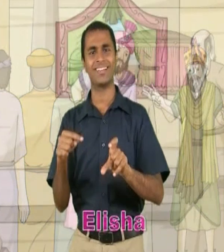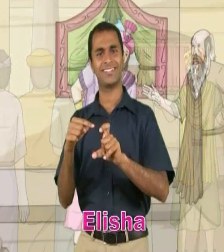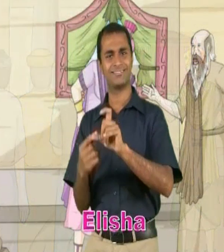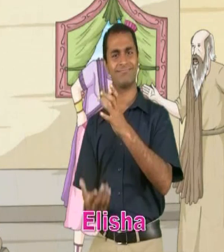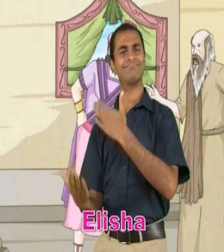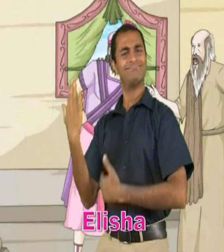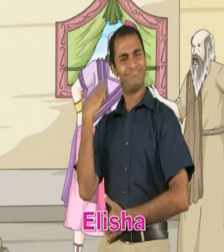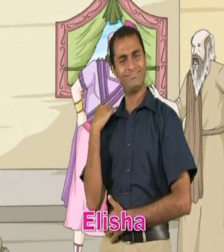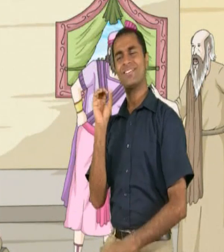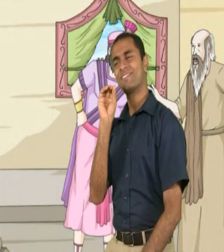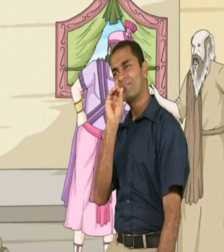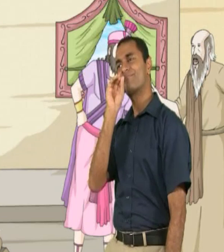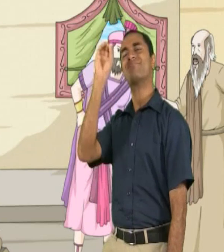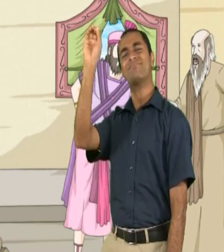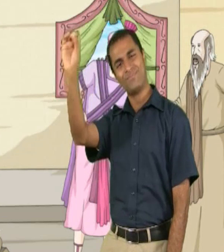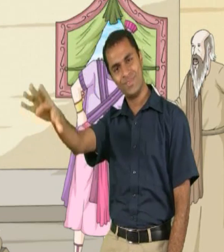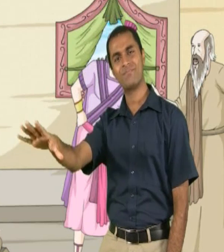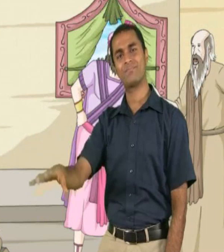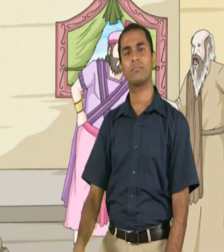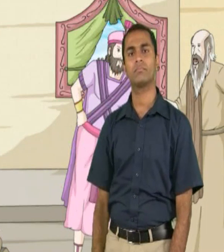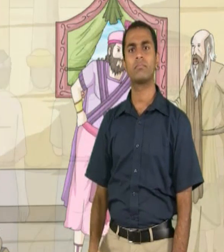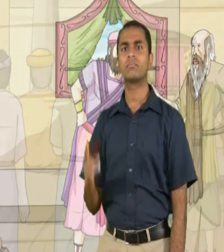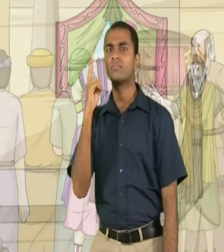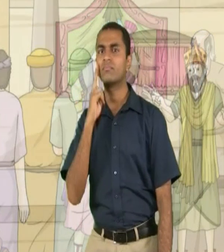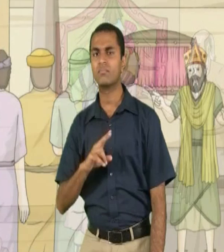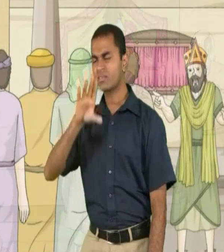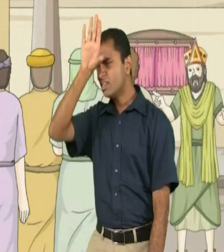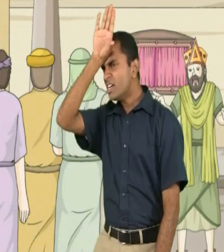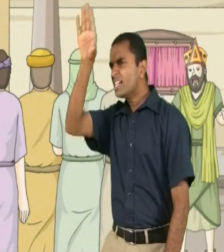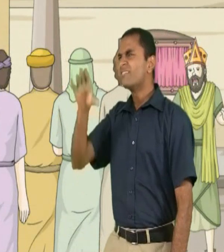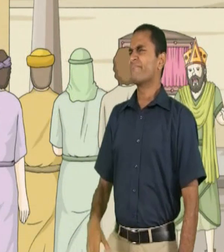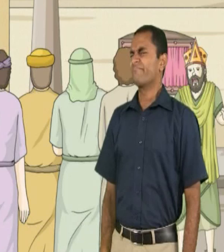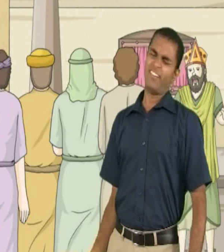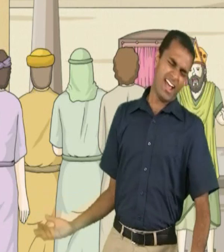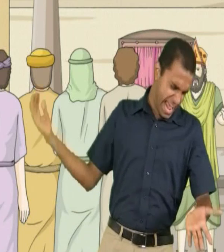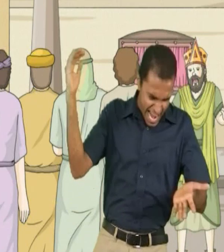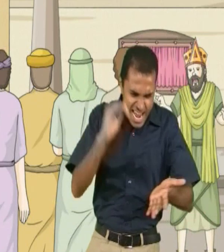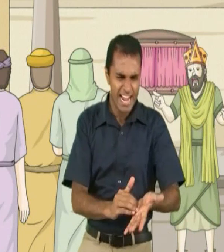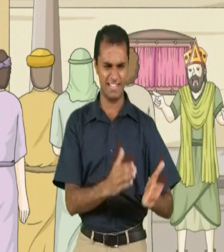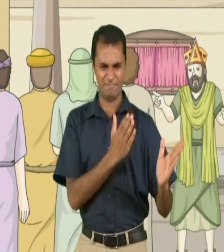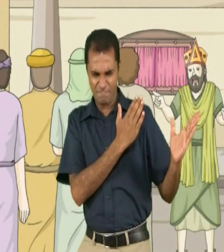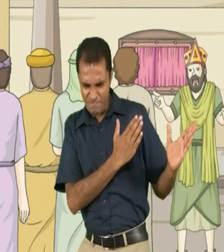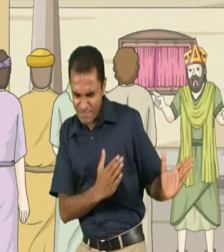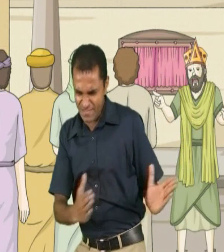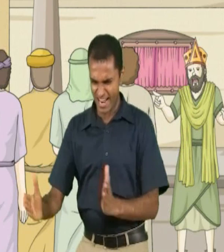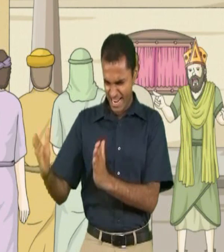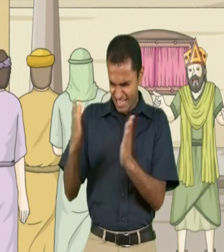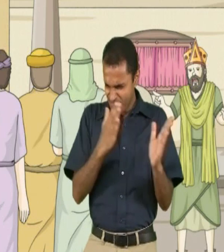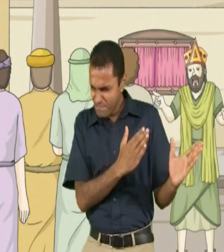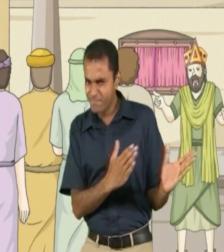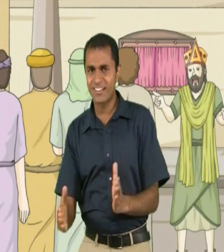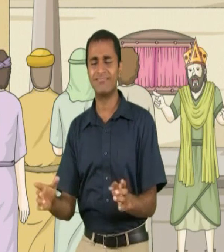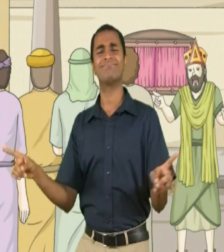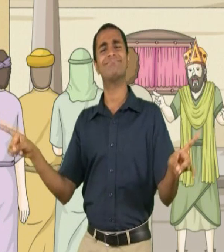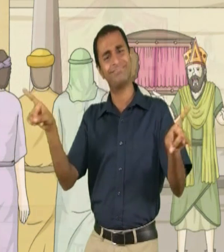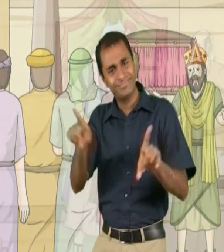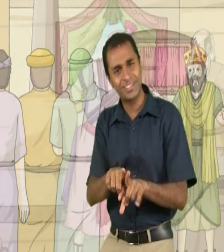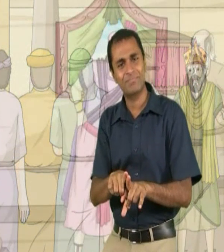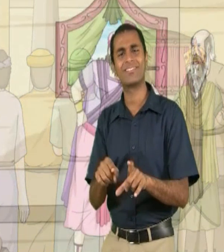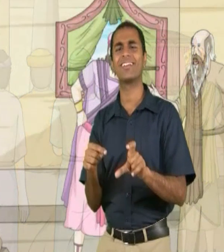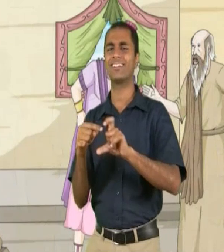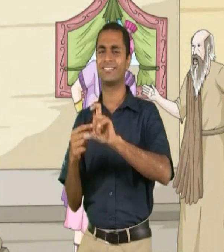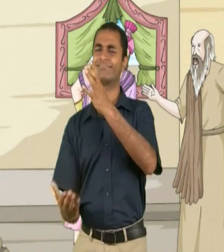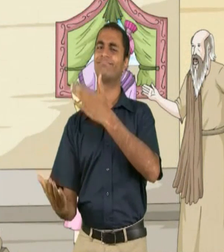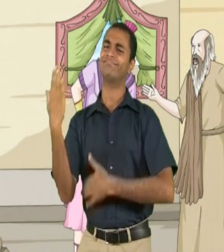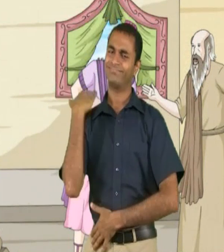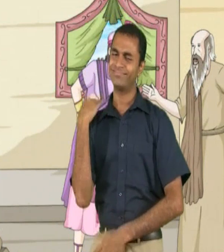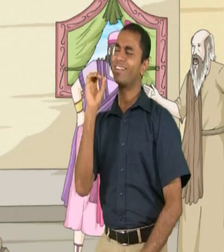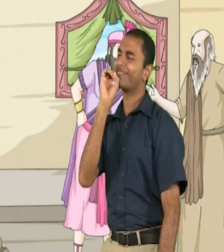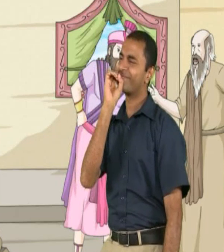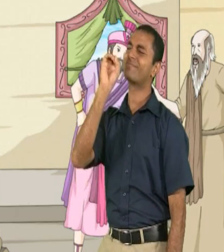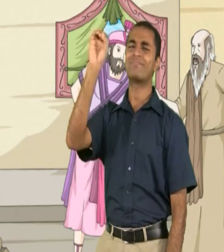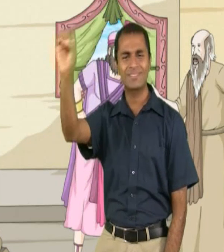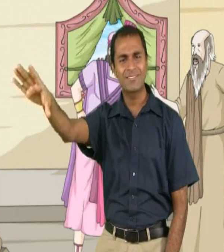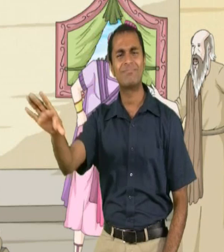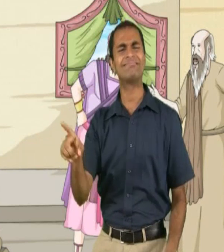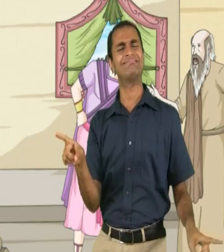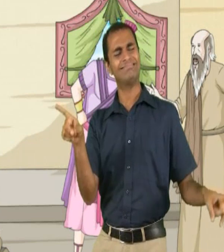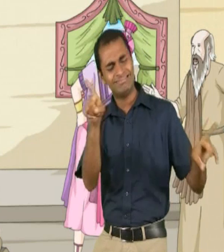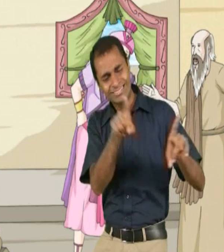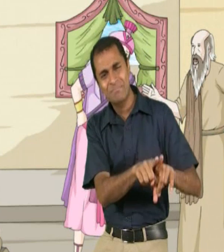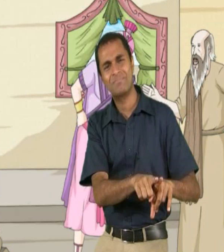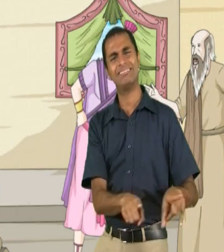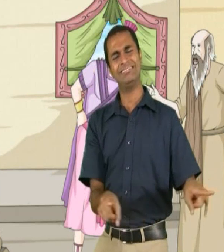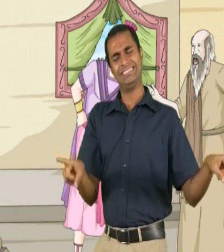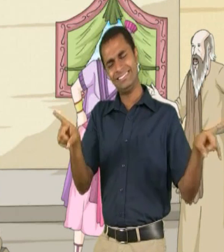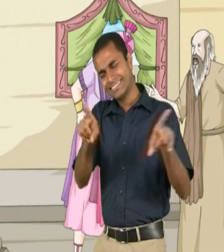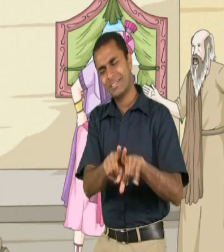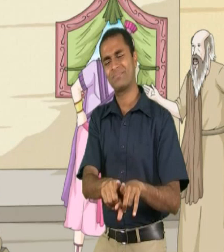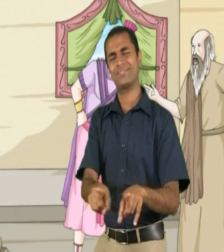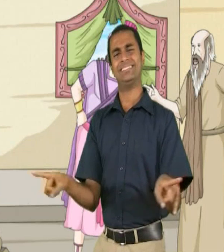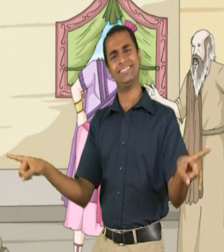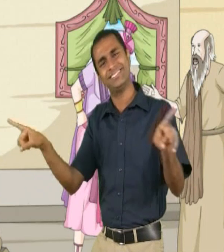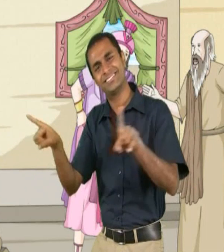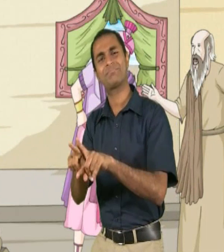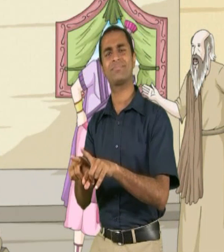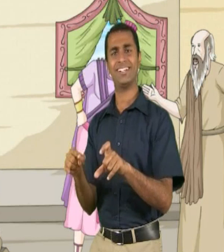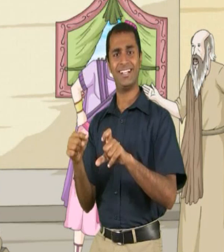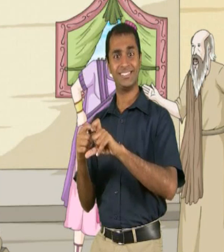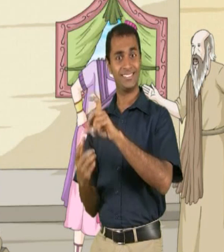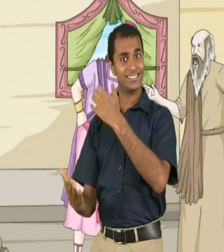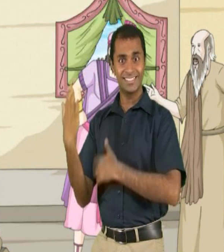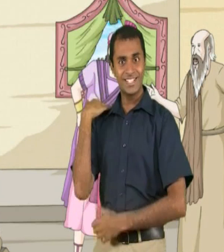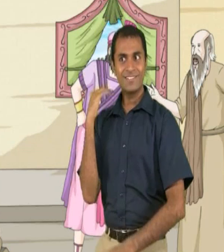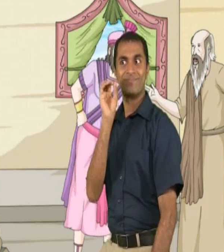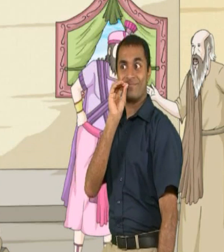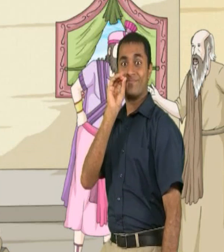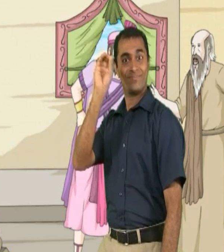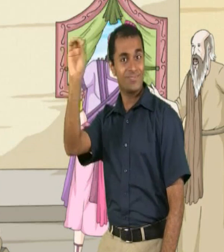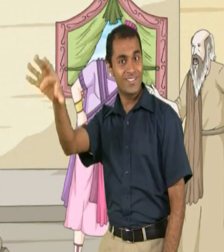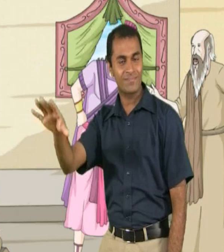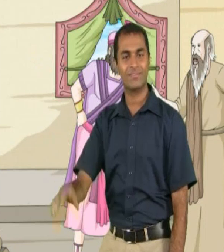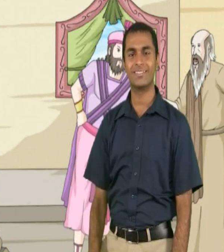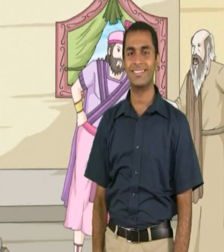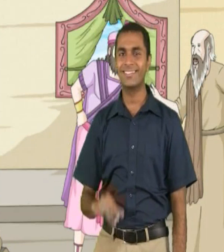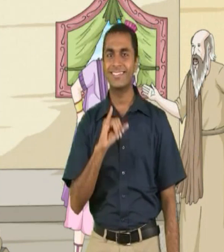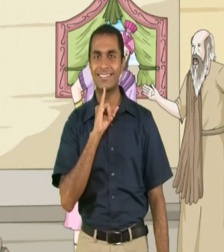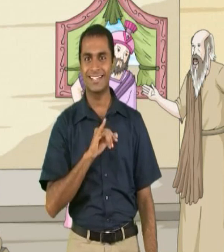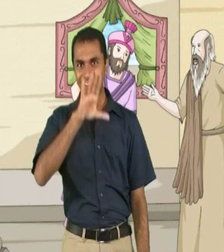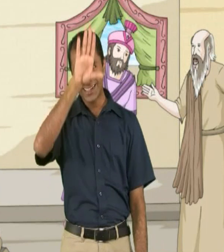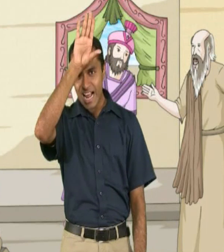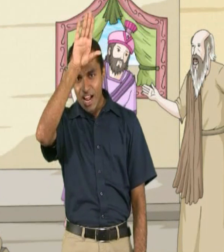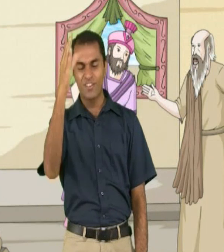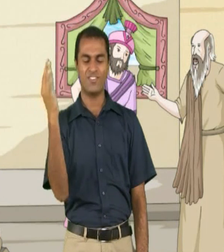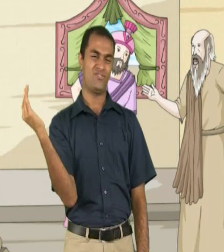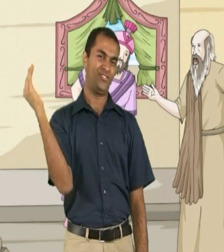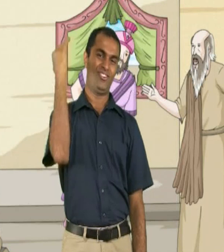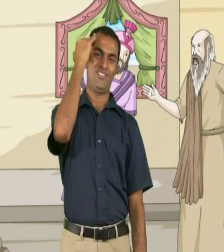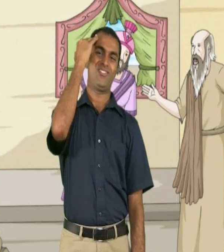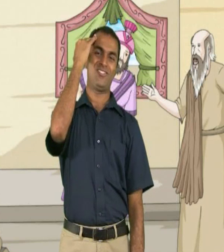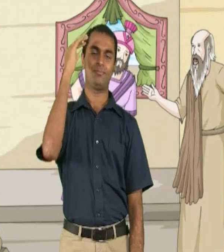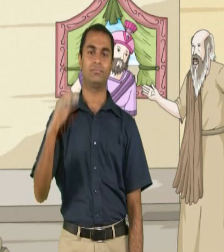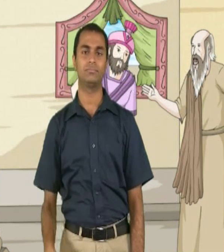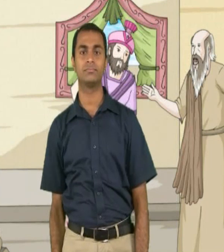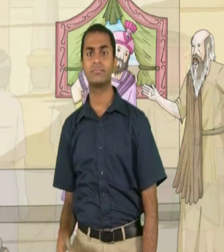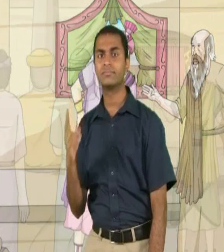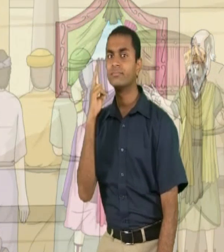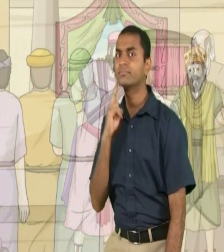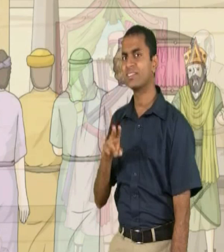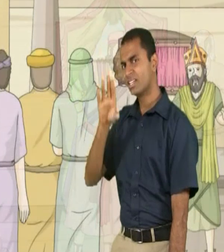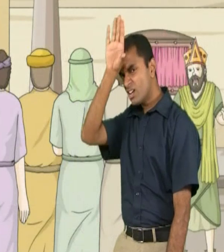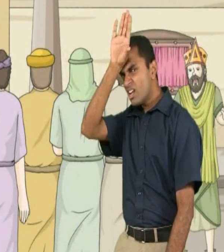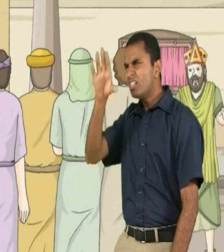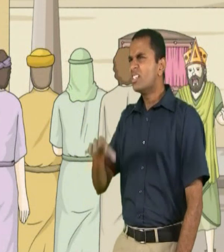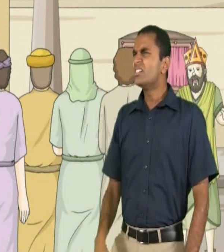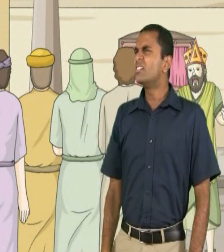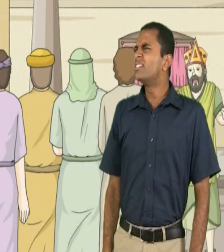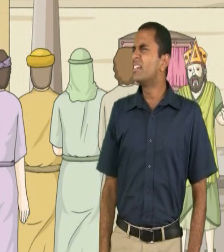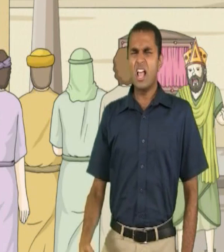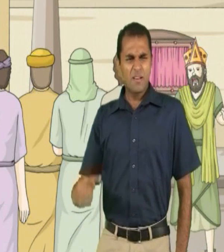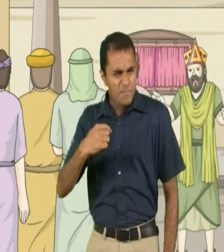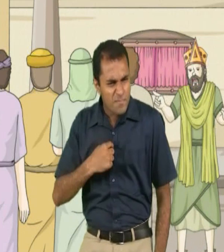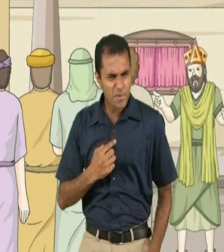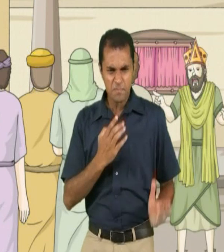Time and again Elisha warned the king, so that he was on his guard in such places.